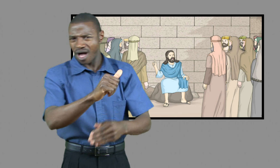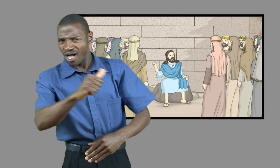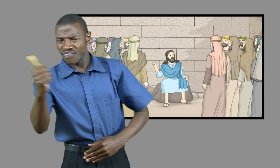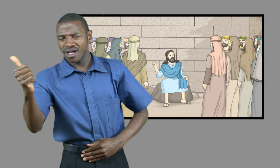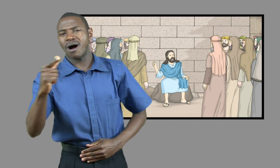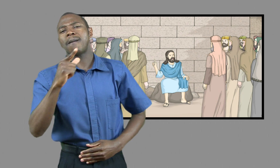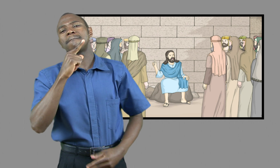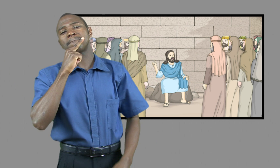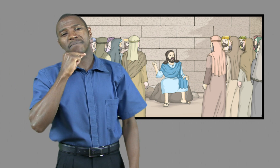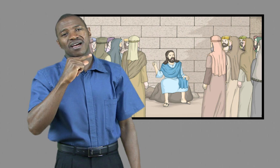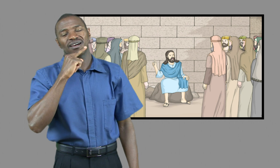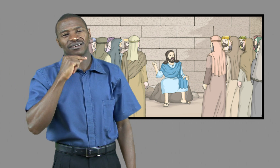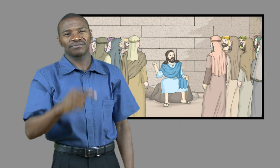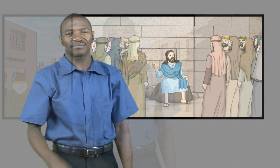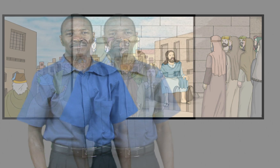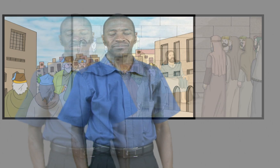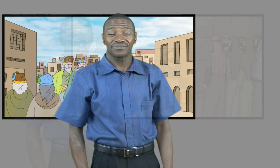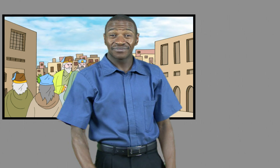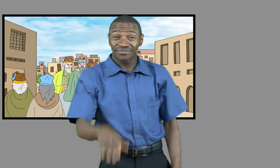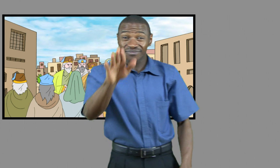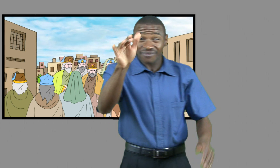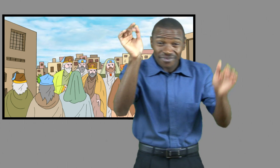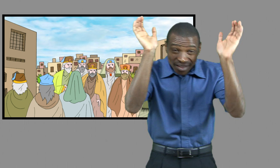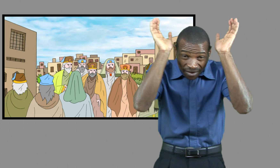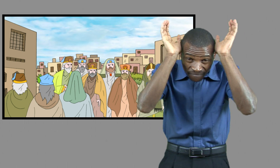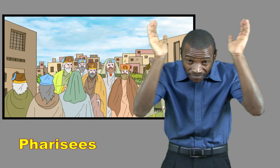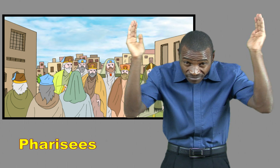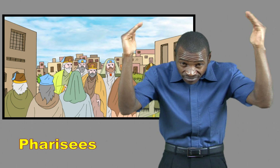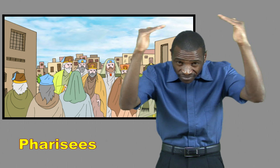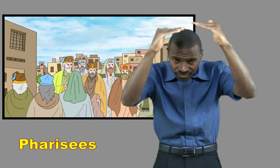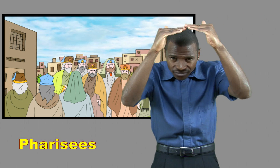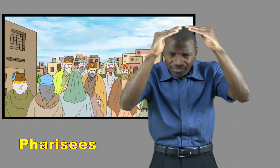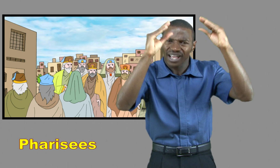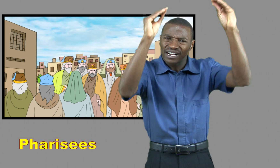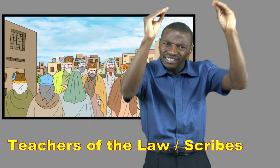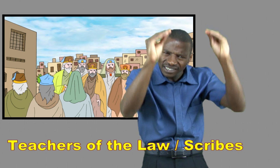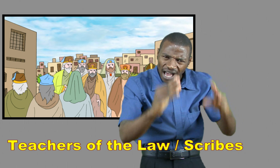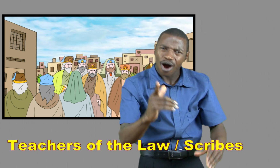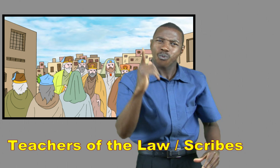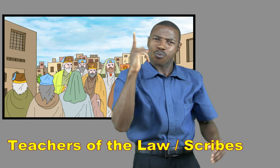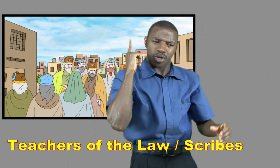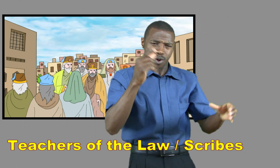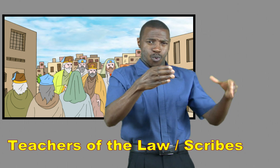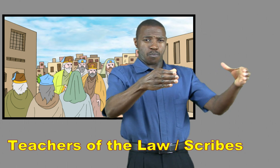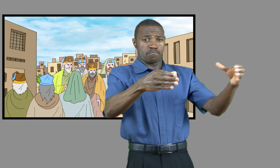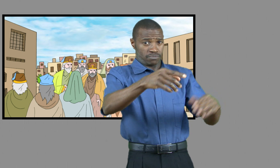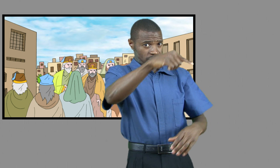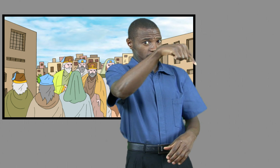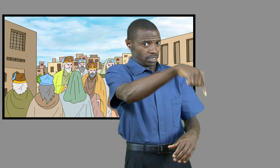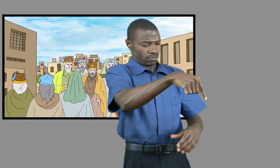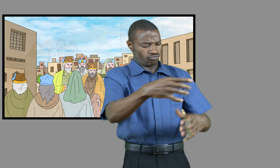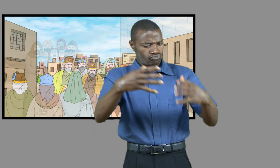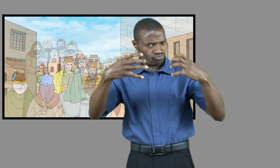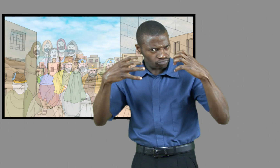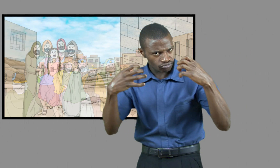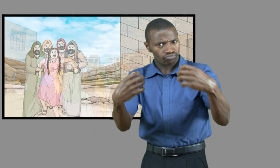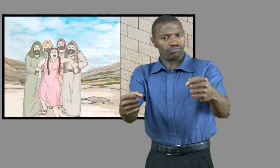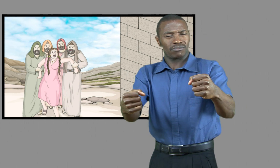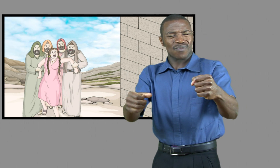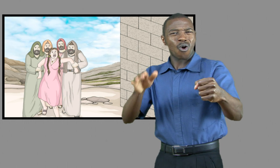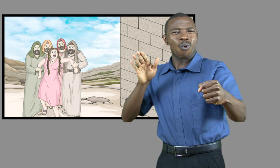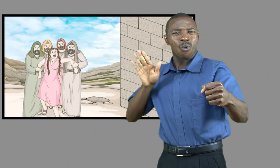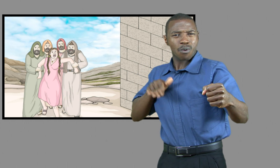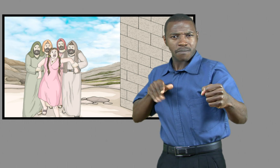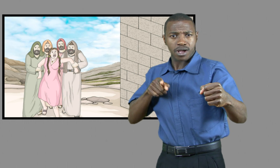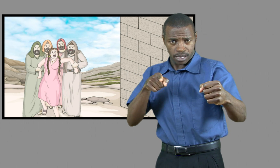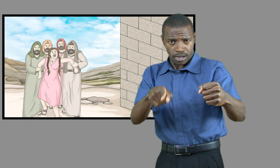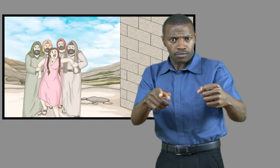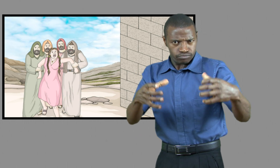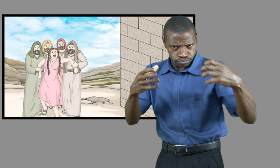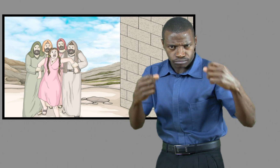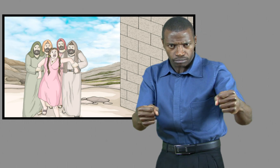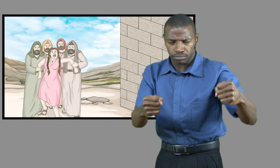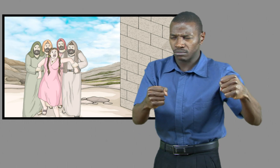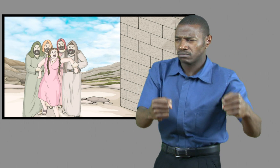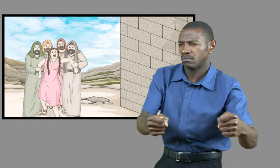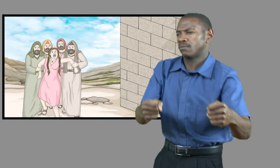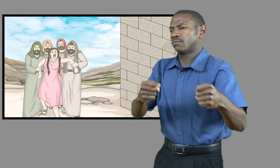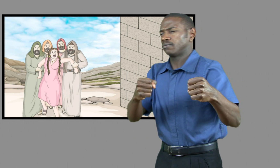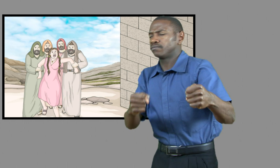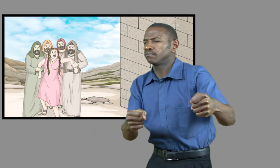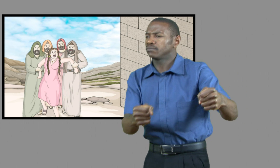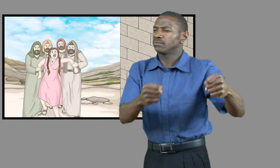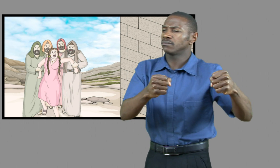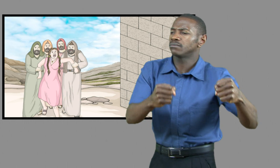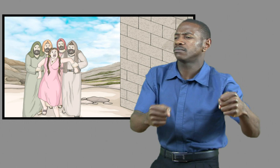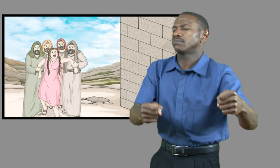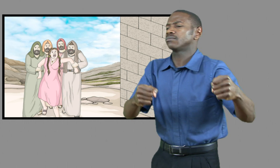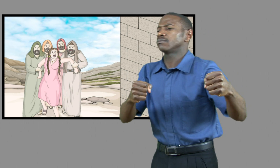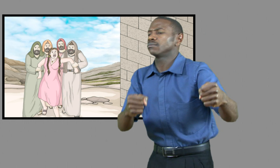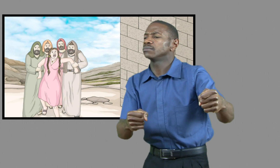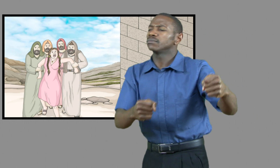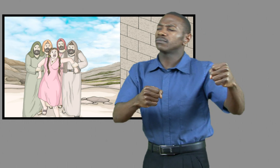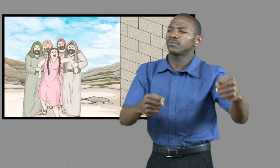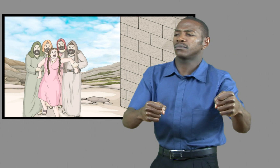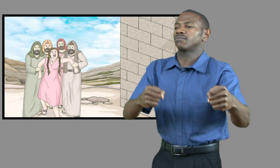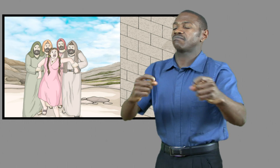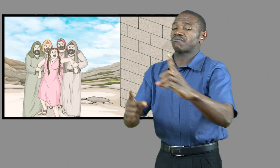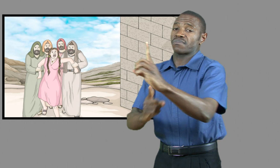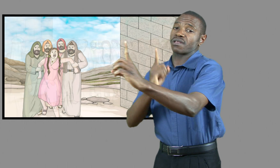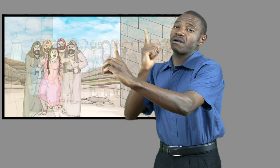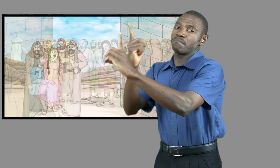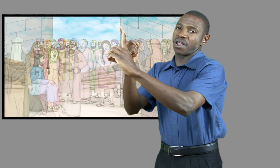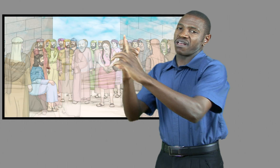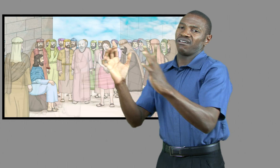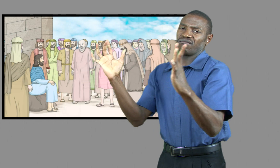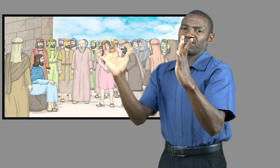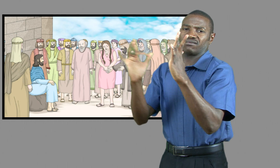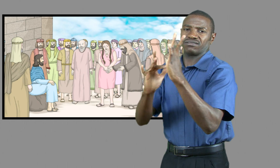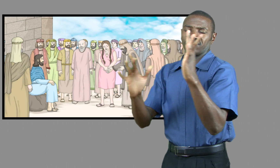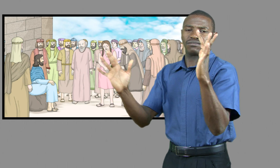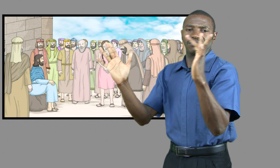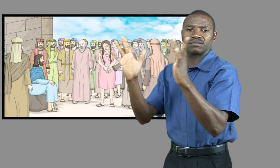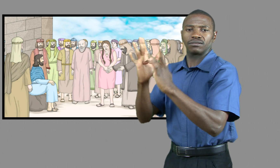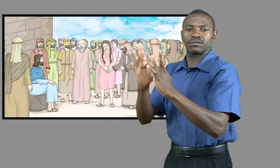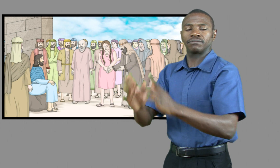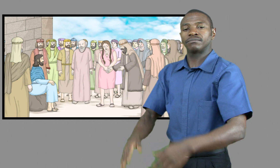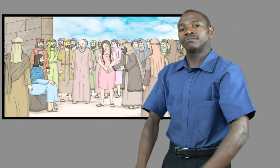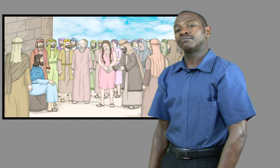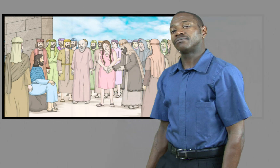The scribes and Pharisees, however, brought to Him a woman caught in adultery.